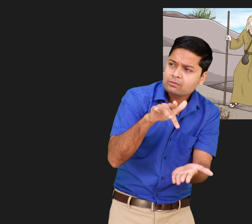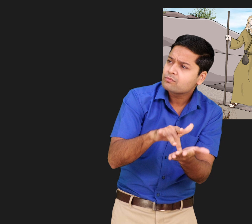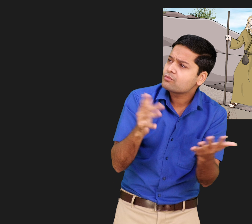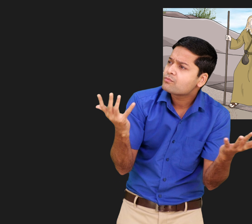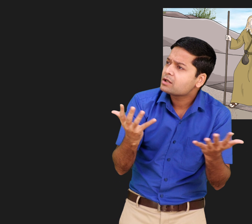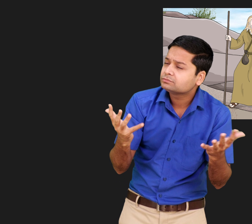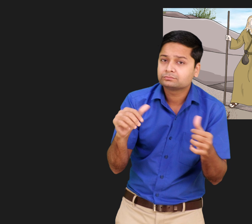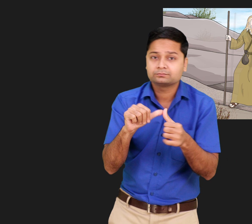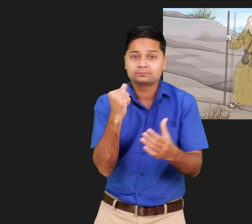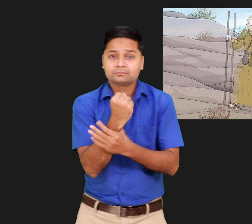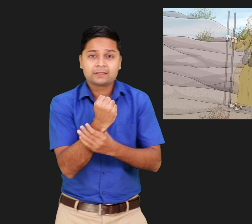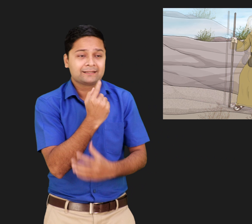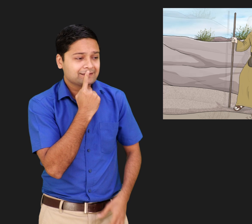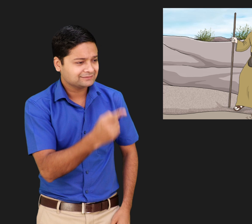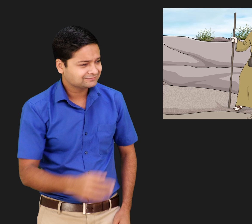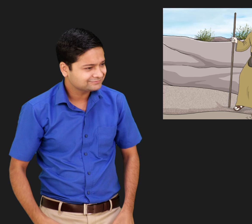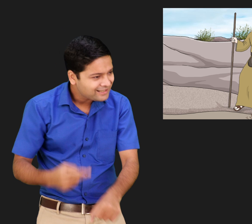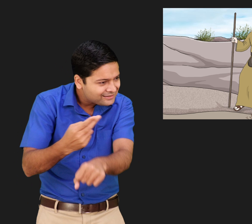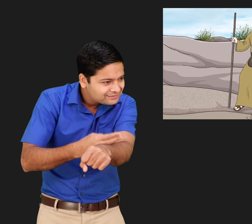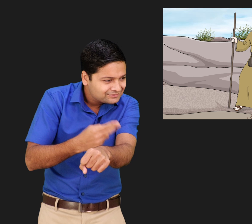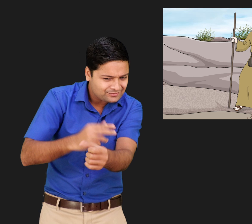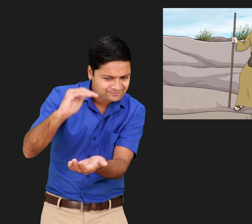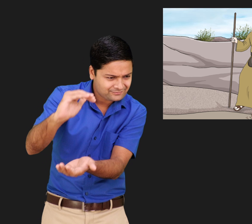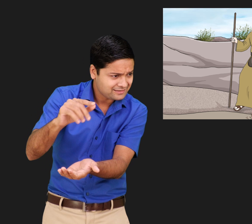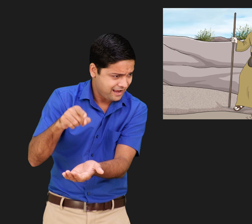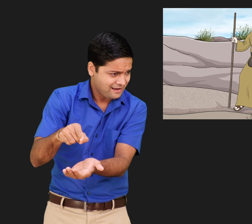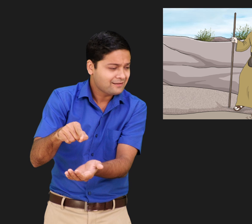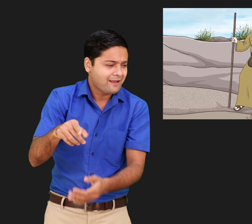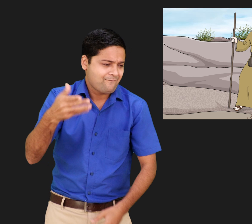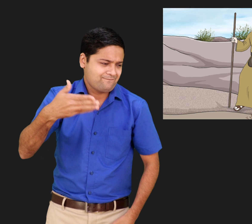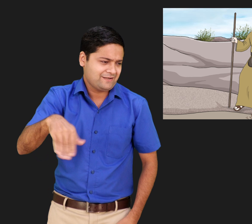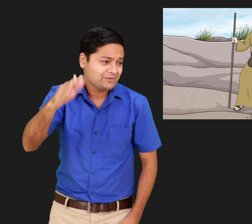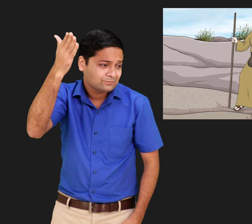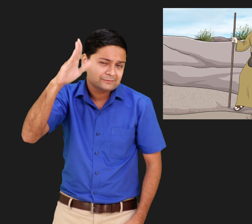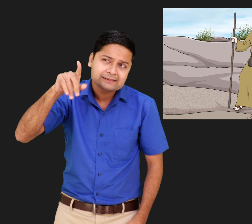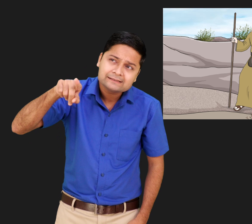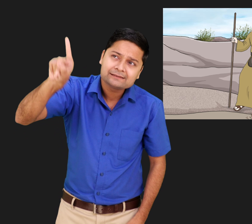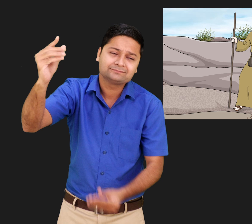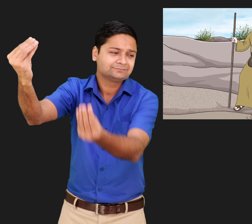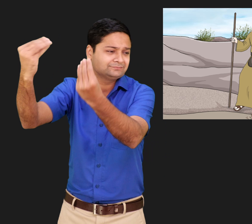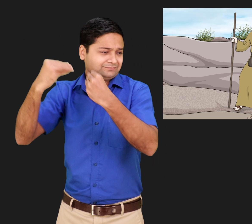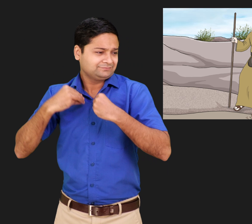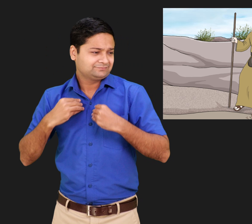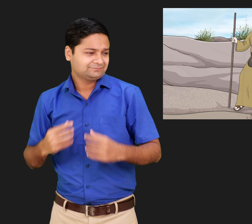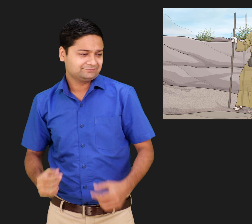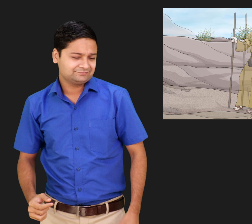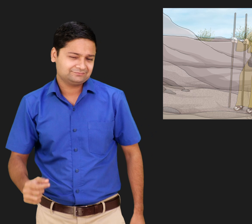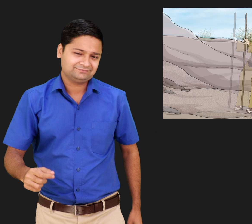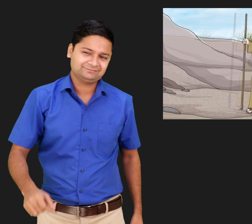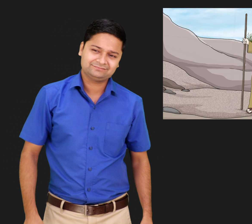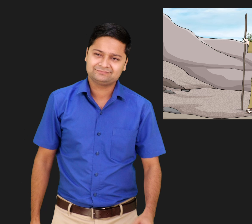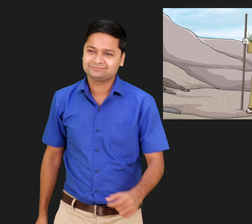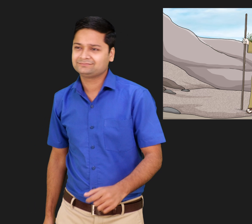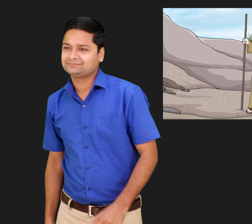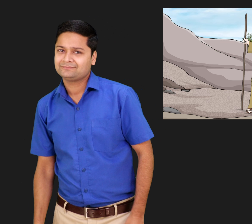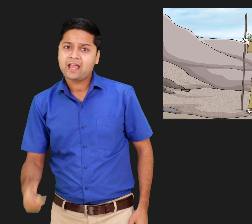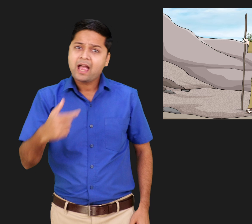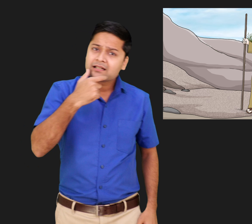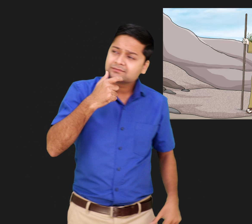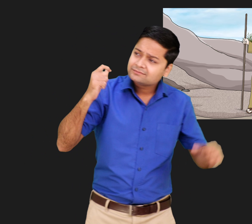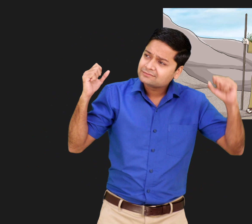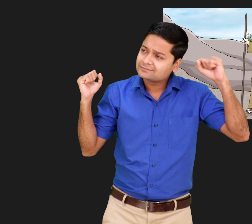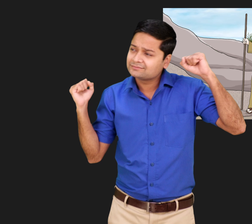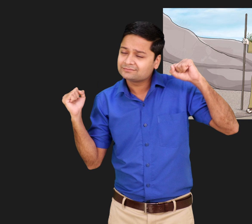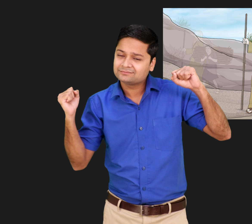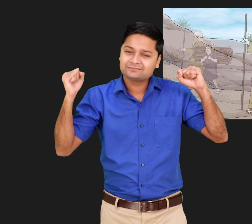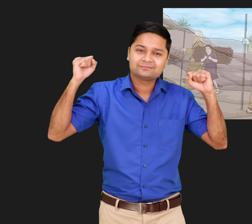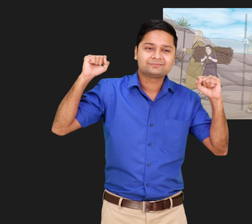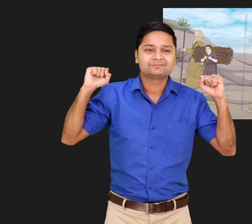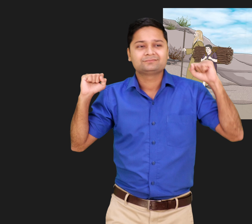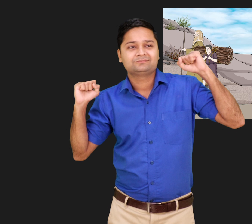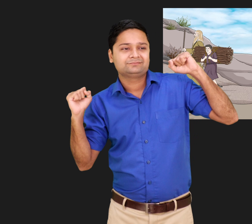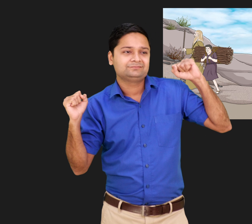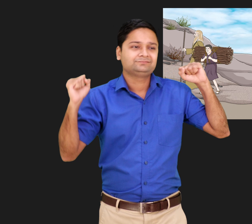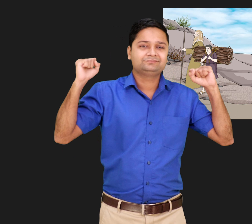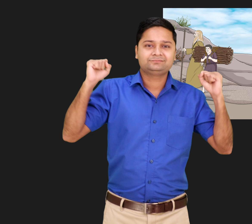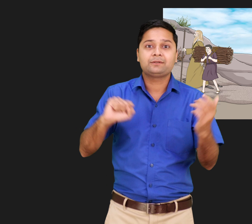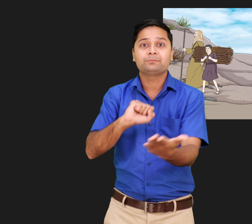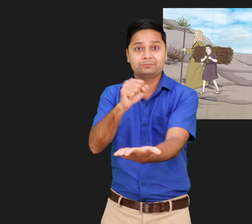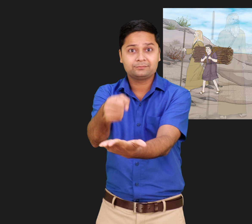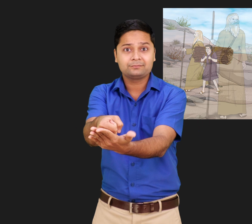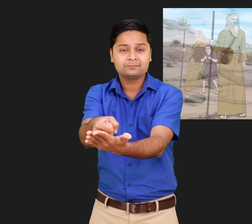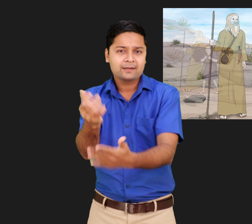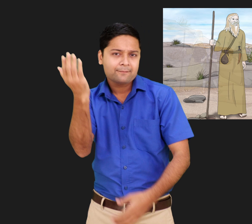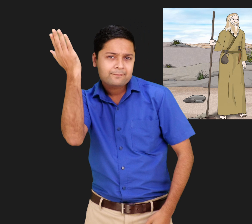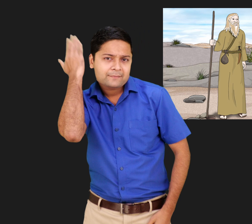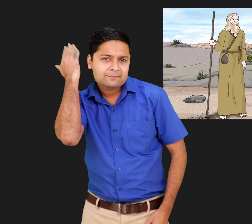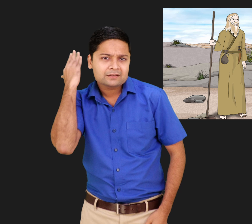Abraham answered, “God Himself will provide the lamb for the burnt offering, my son.” And the two walked on together.